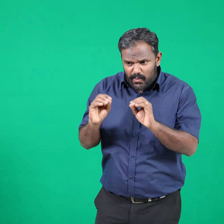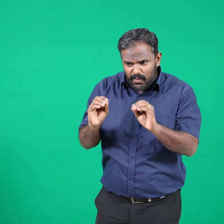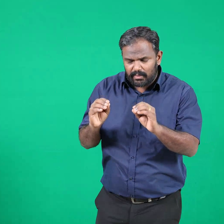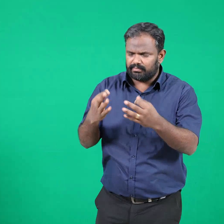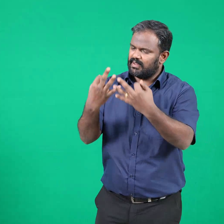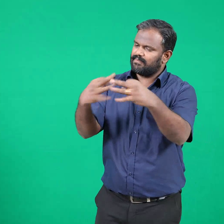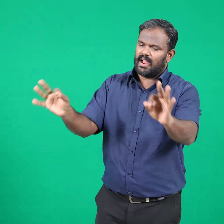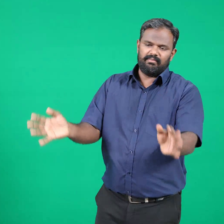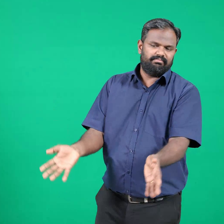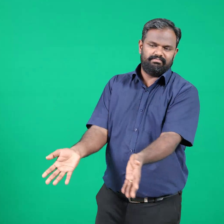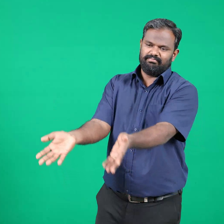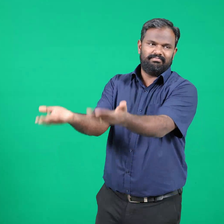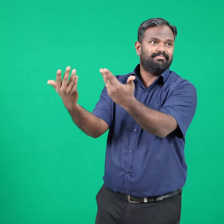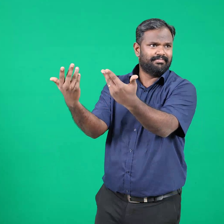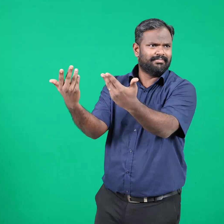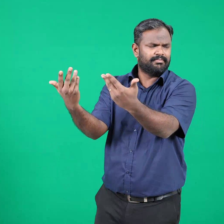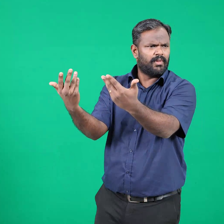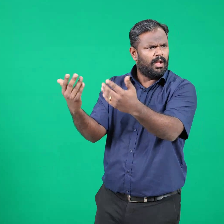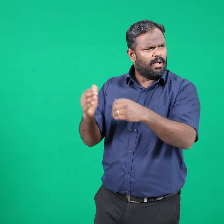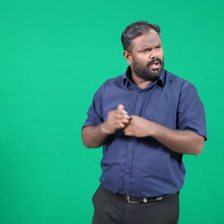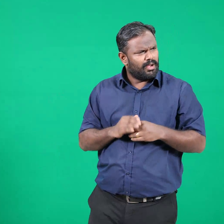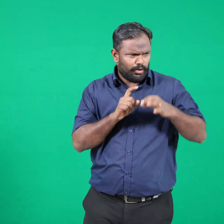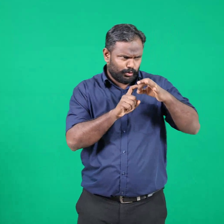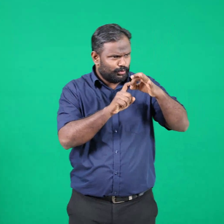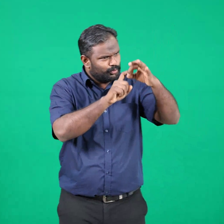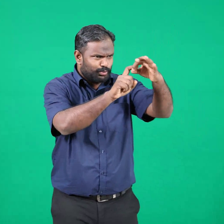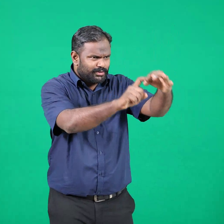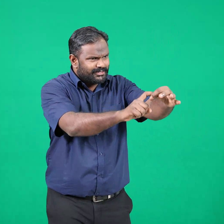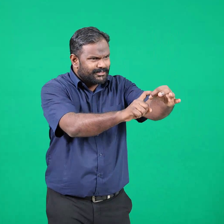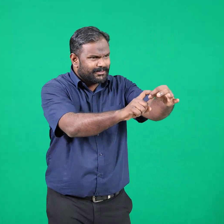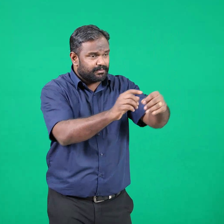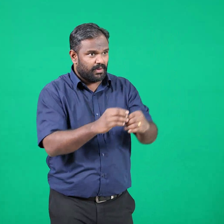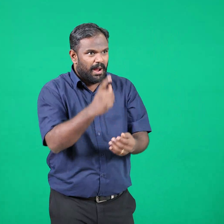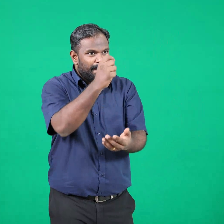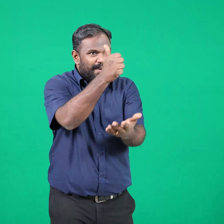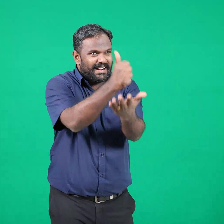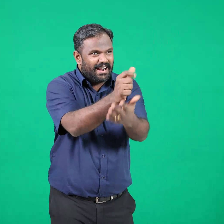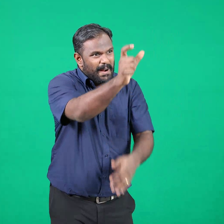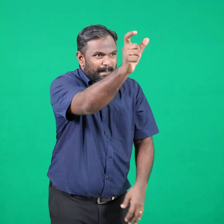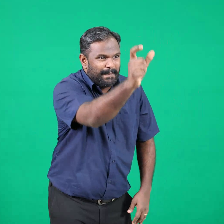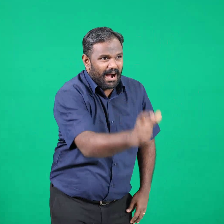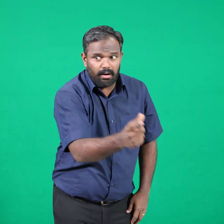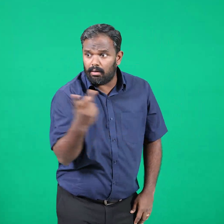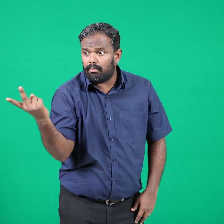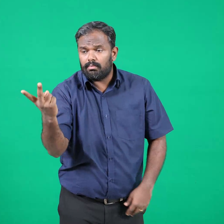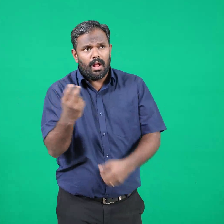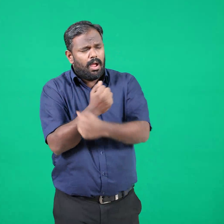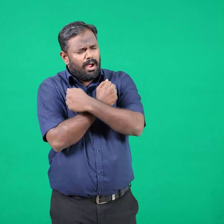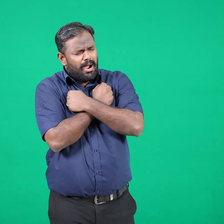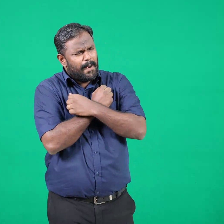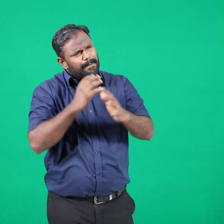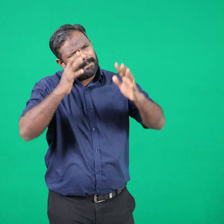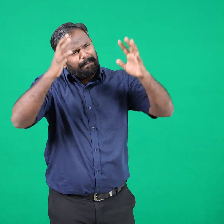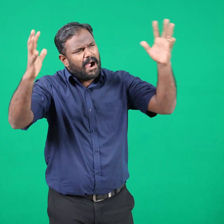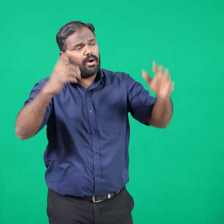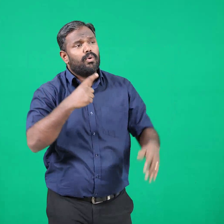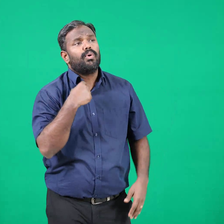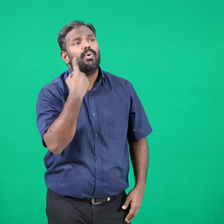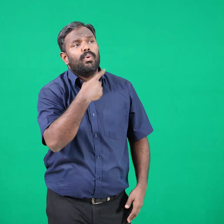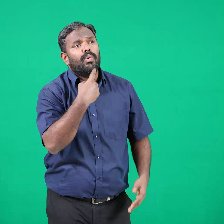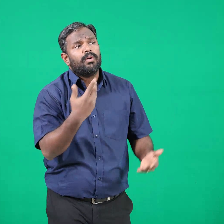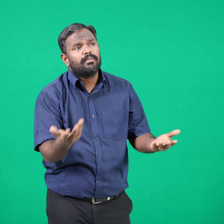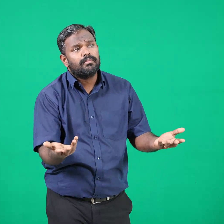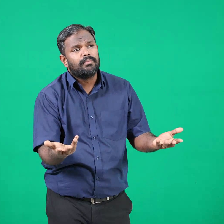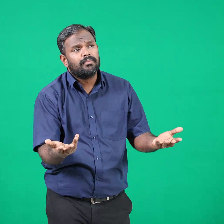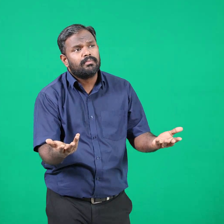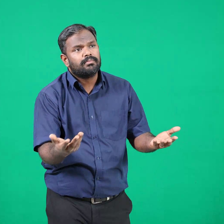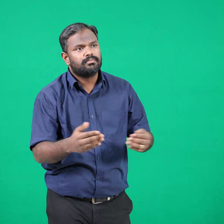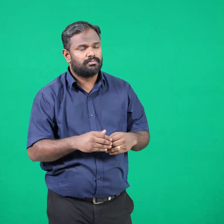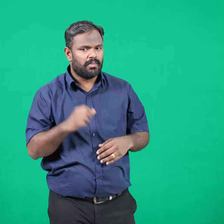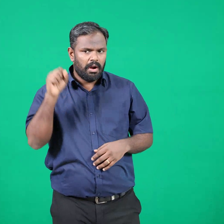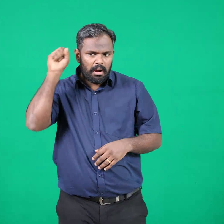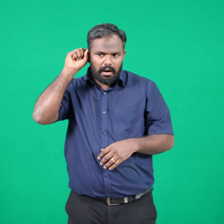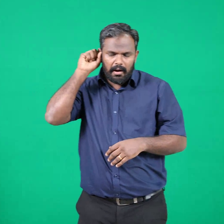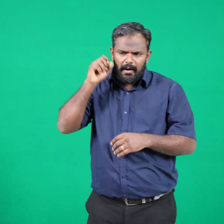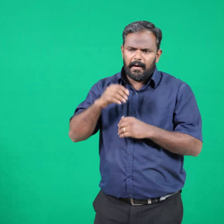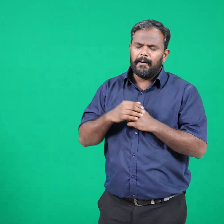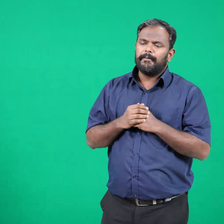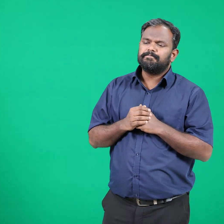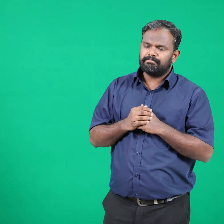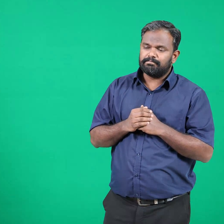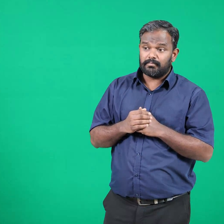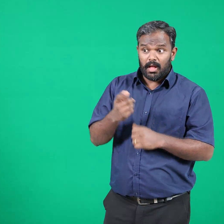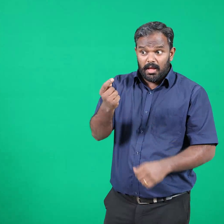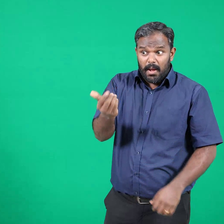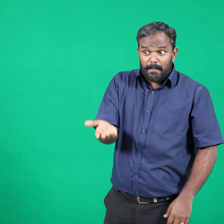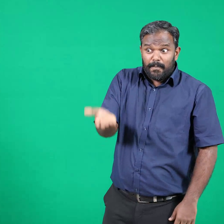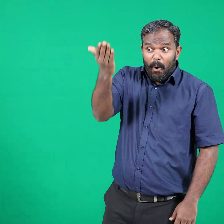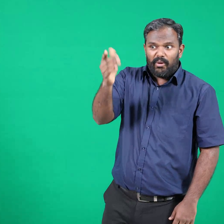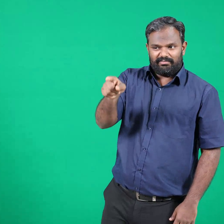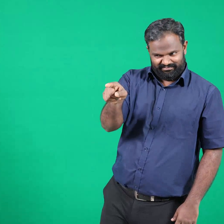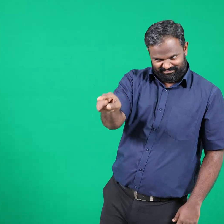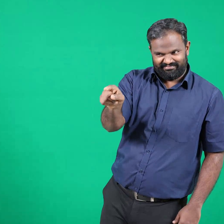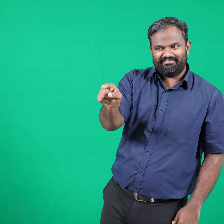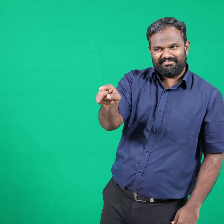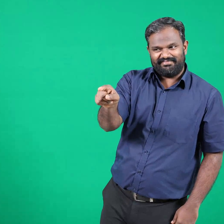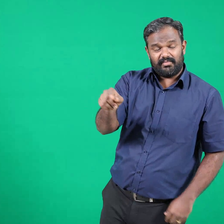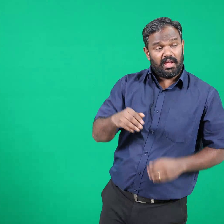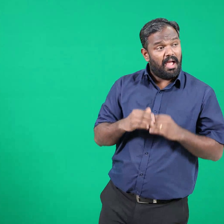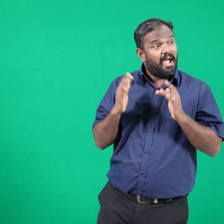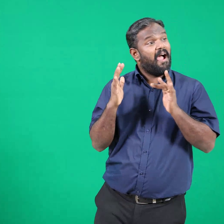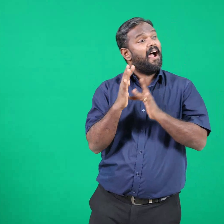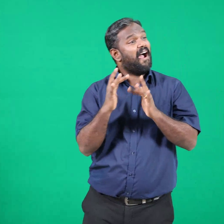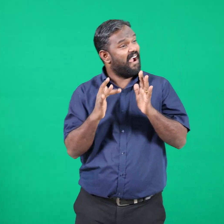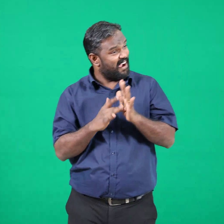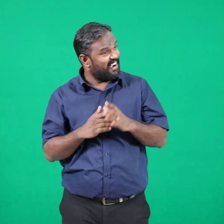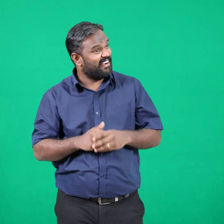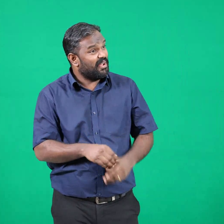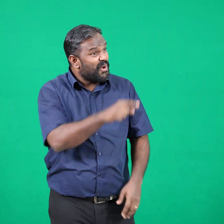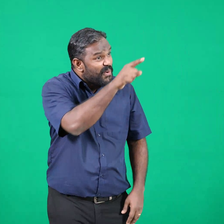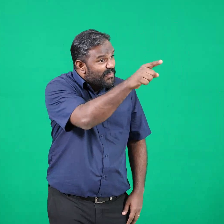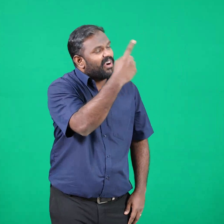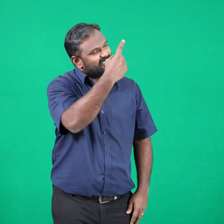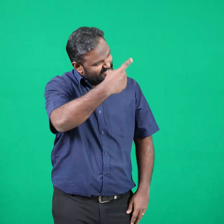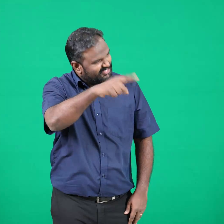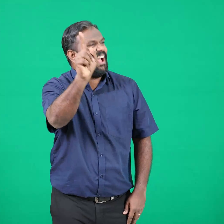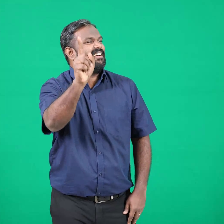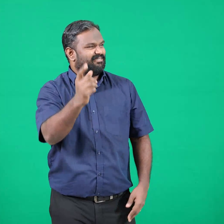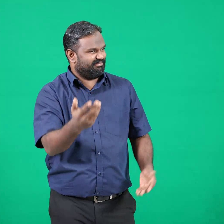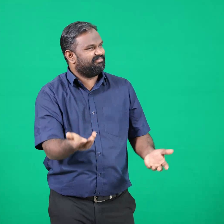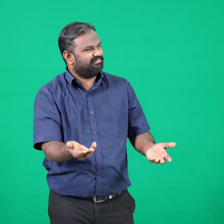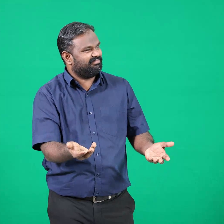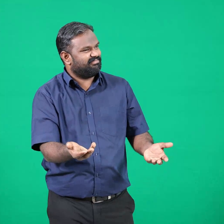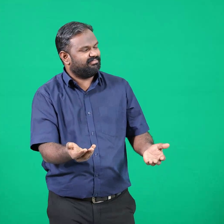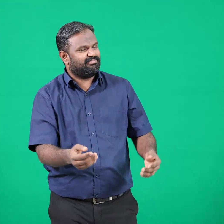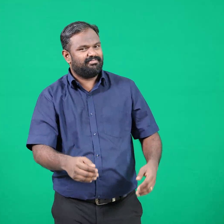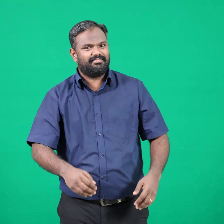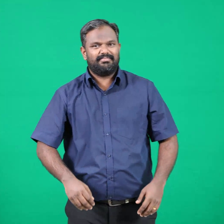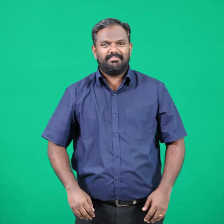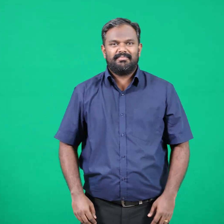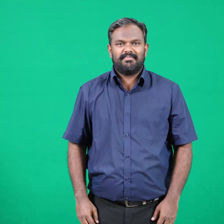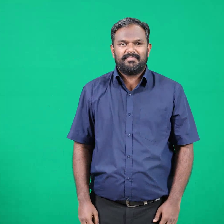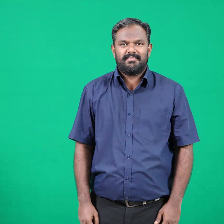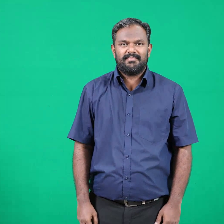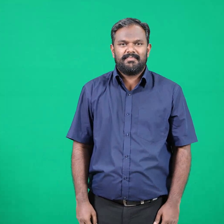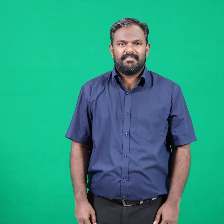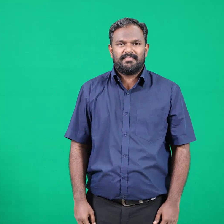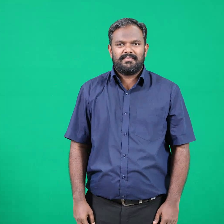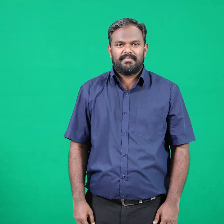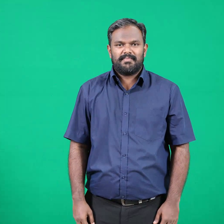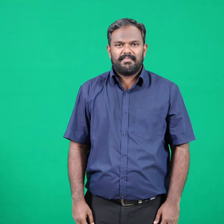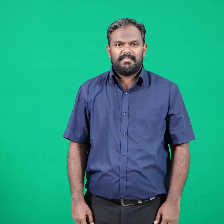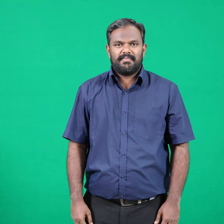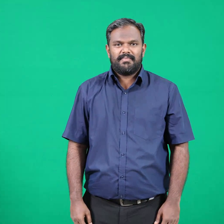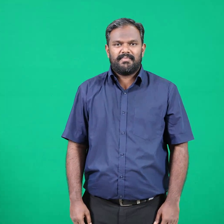"I suppose the one who was forgiven more," Simon replied. "You have judged correctly," Jesus said.